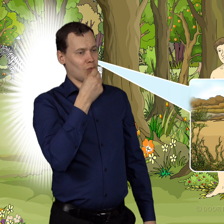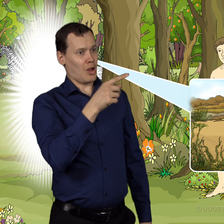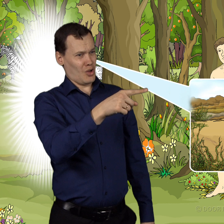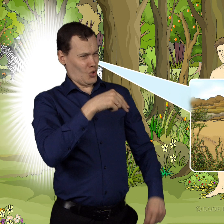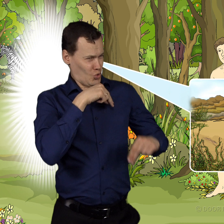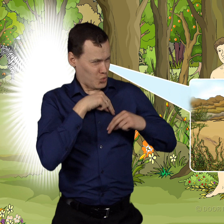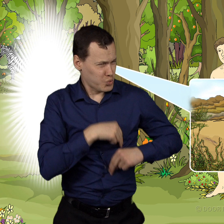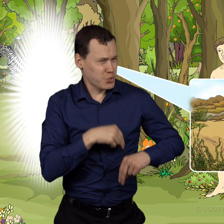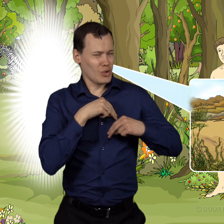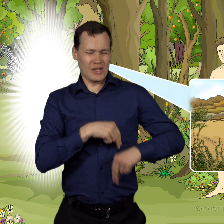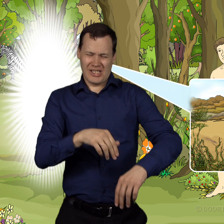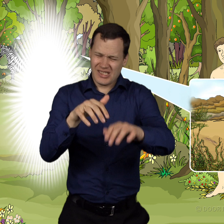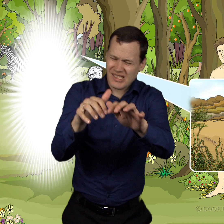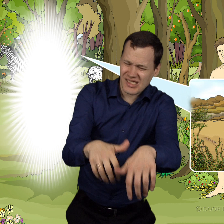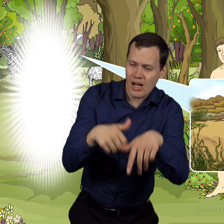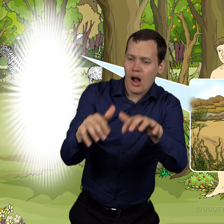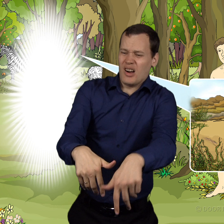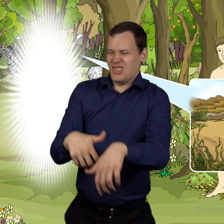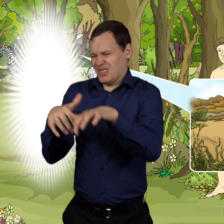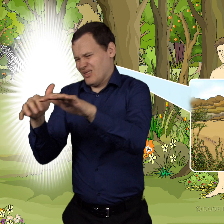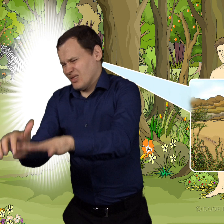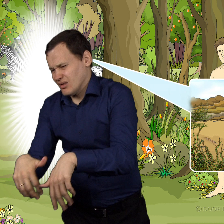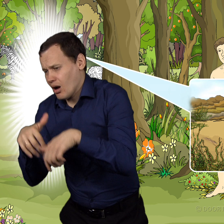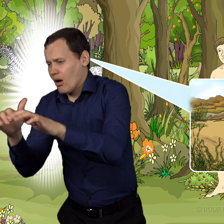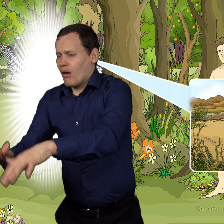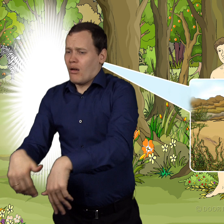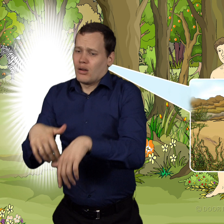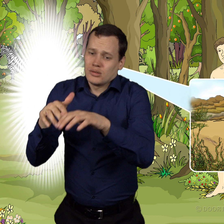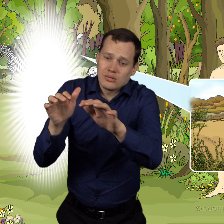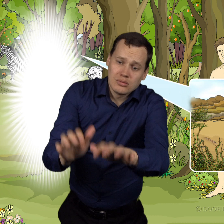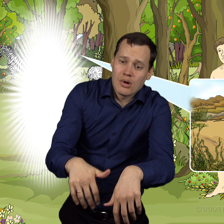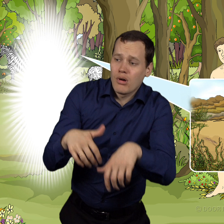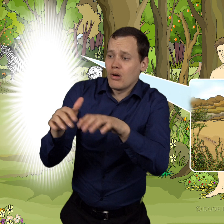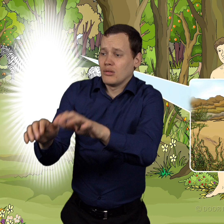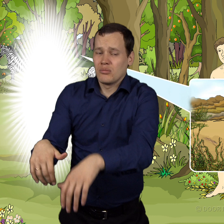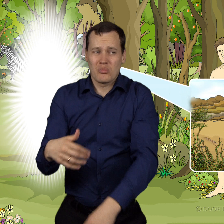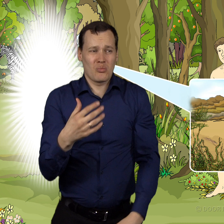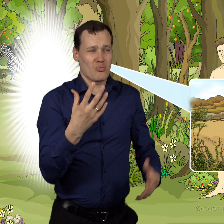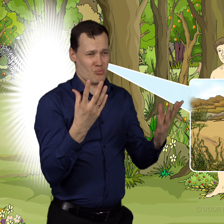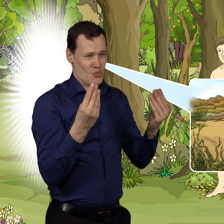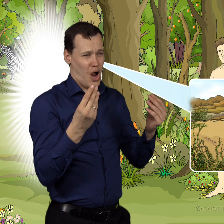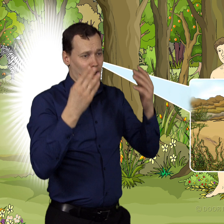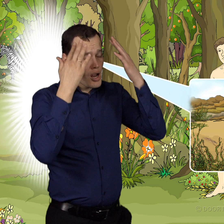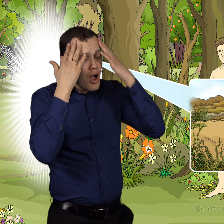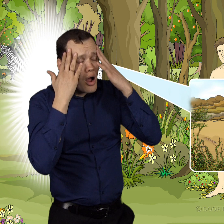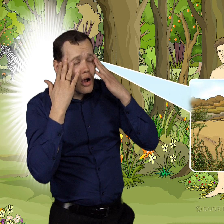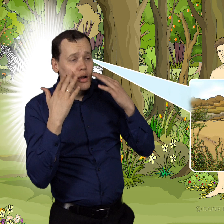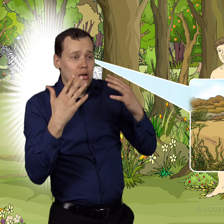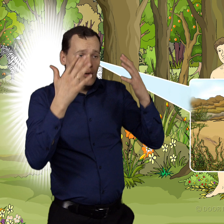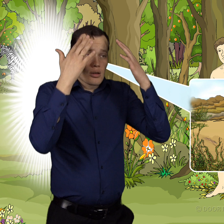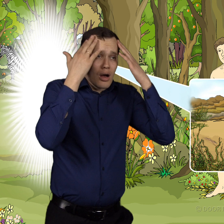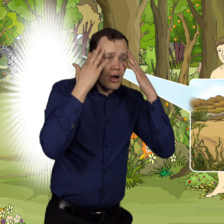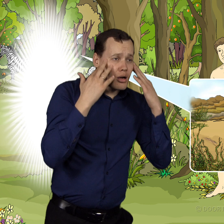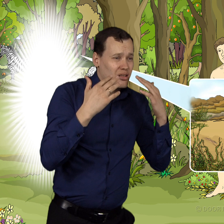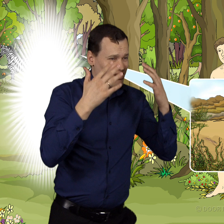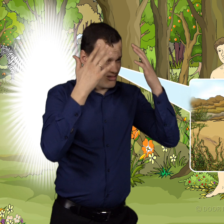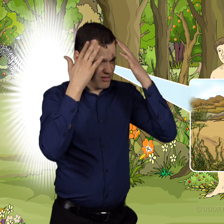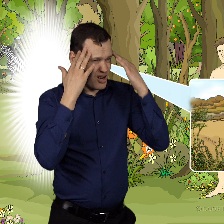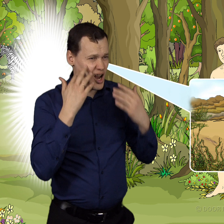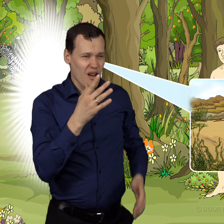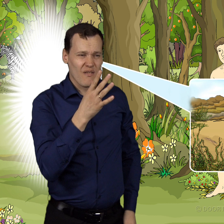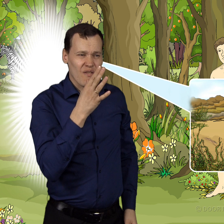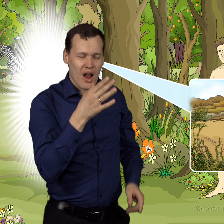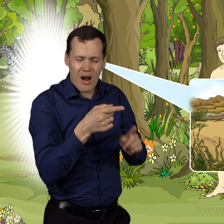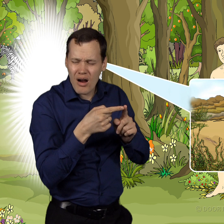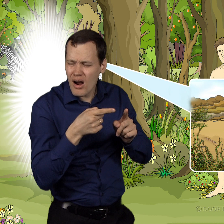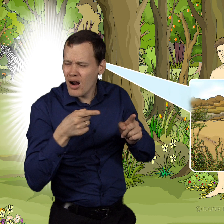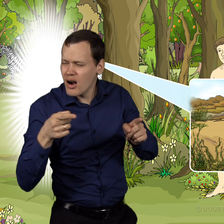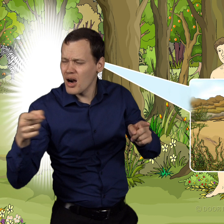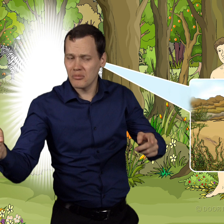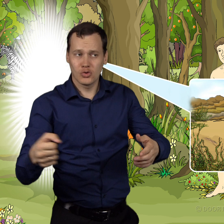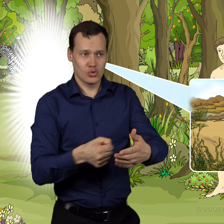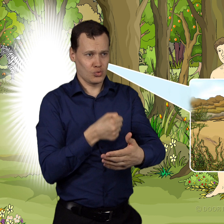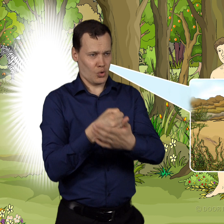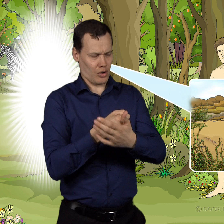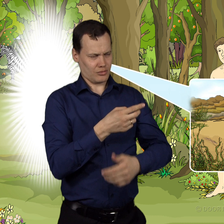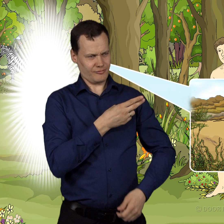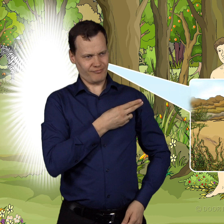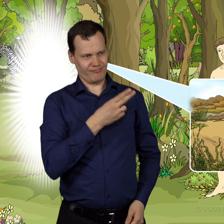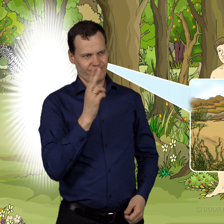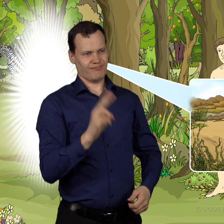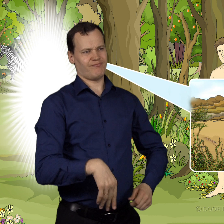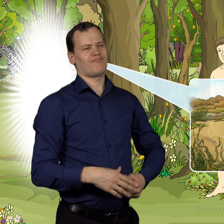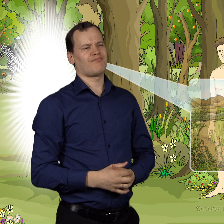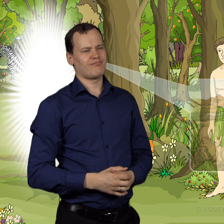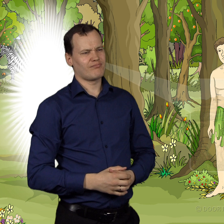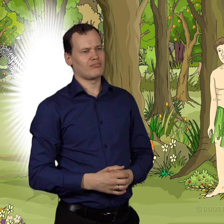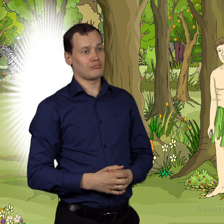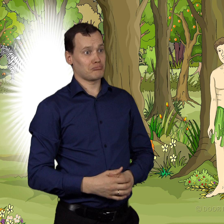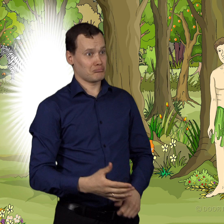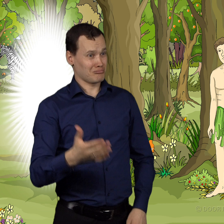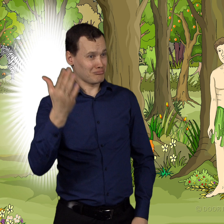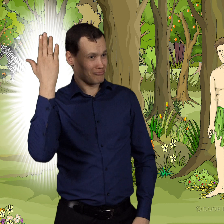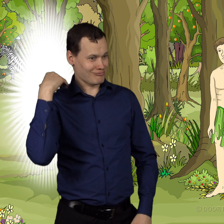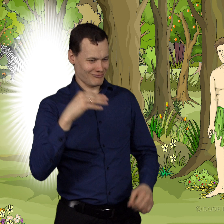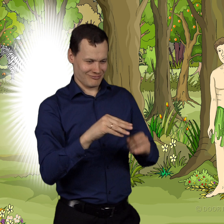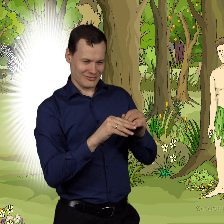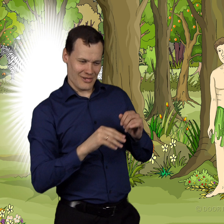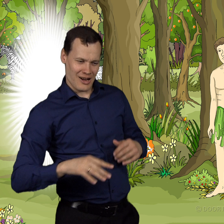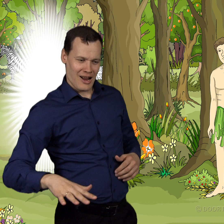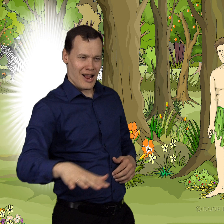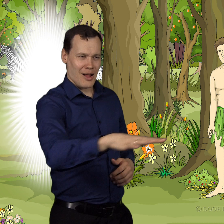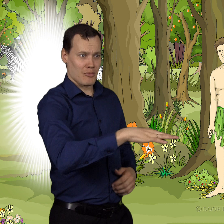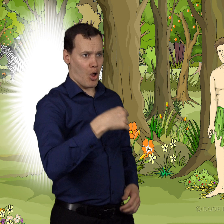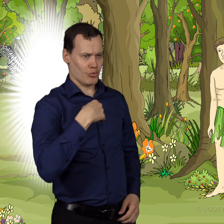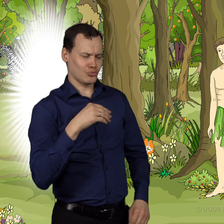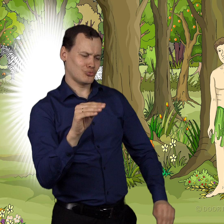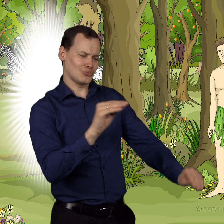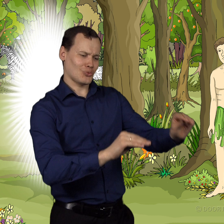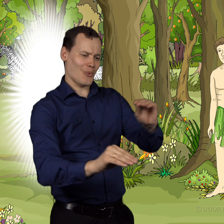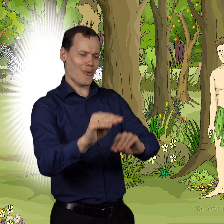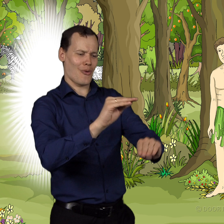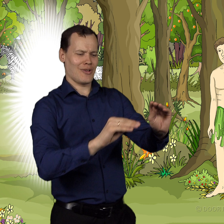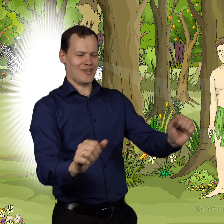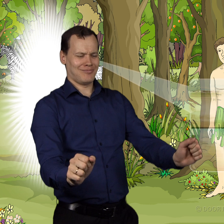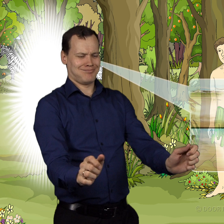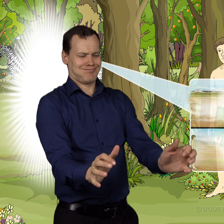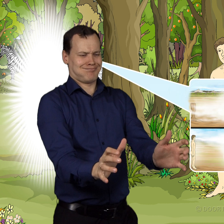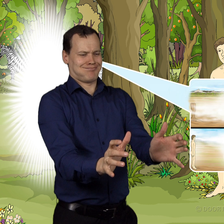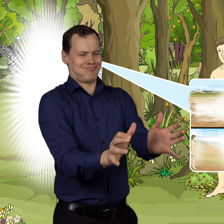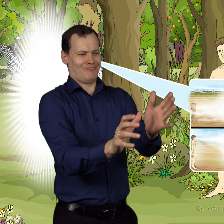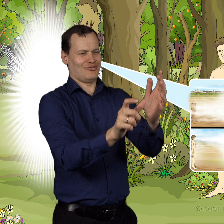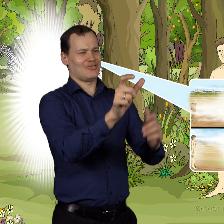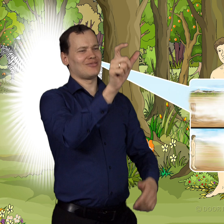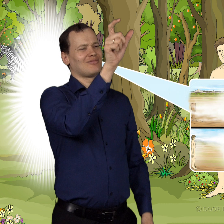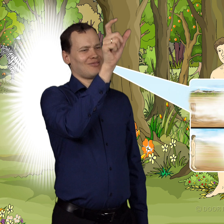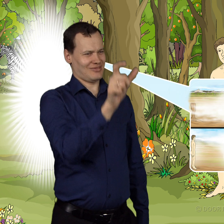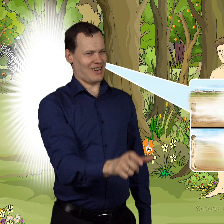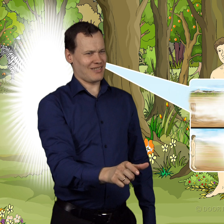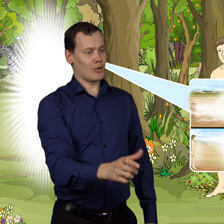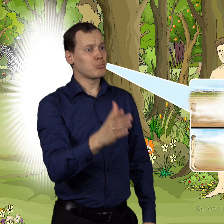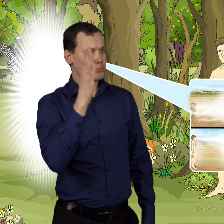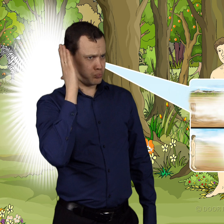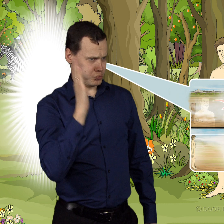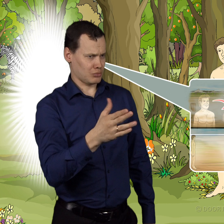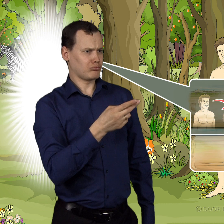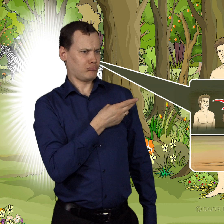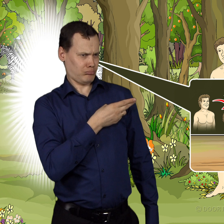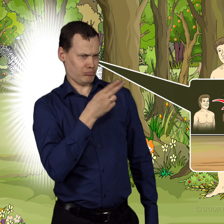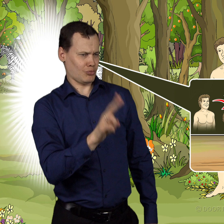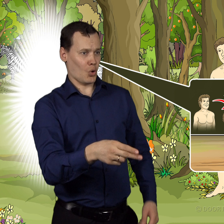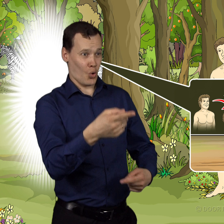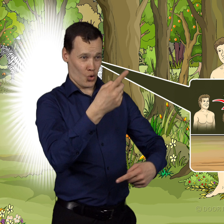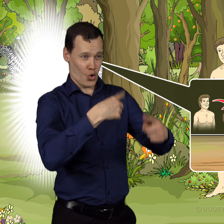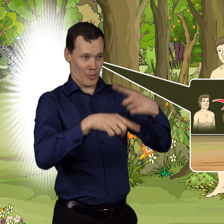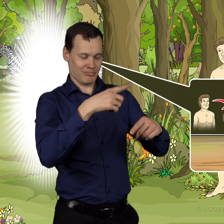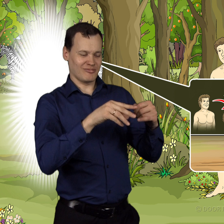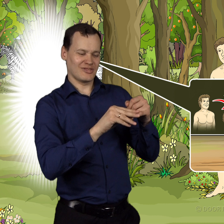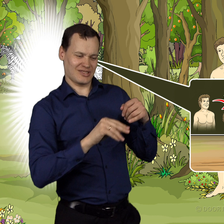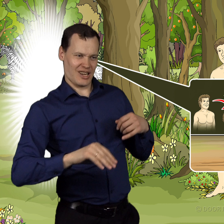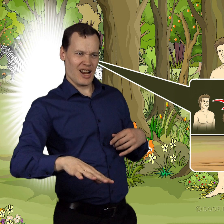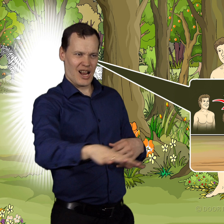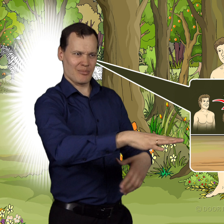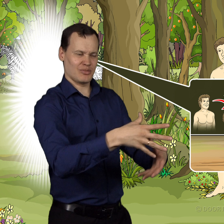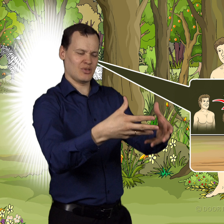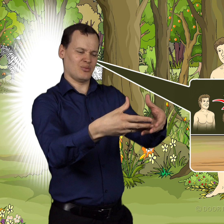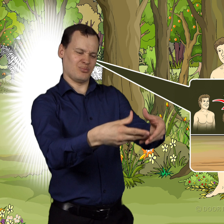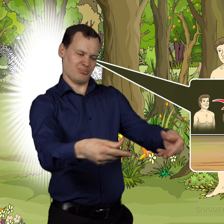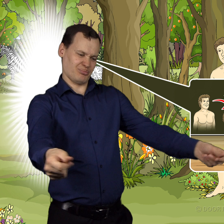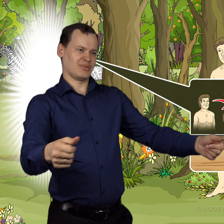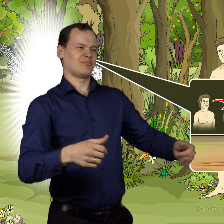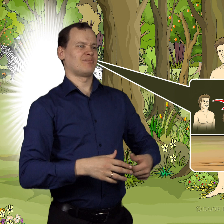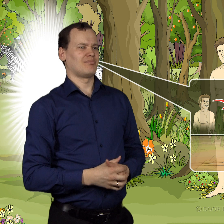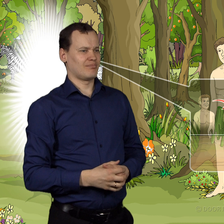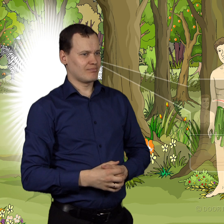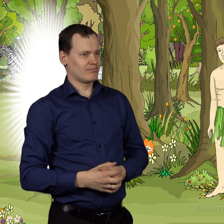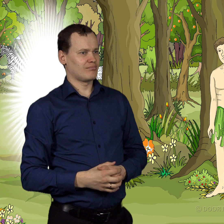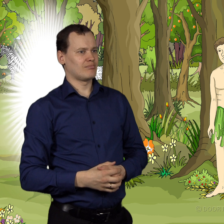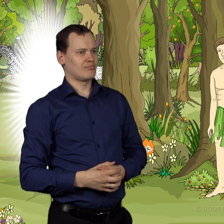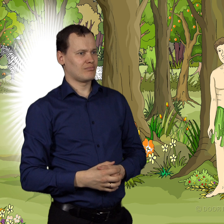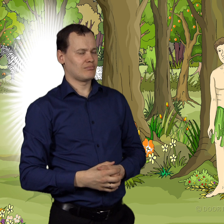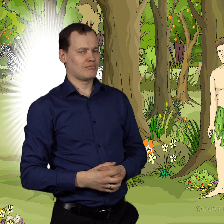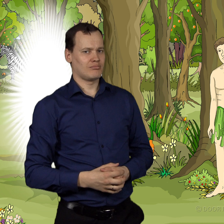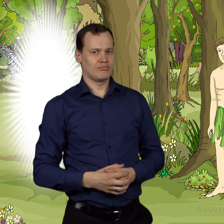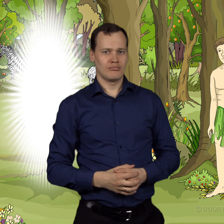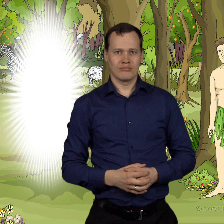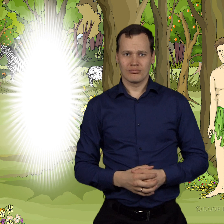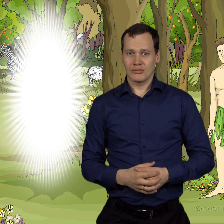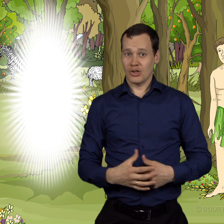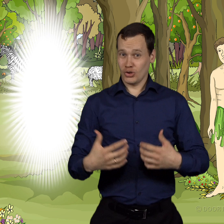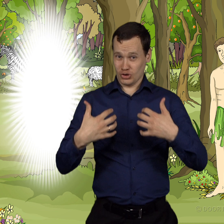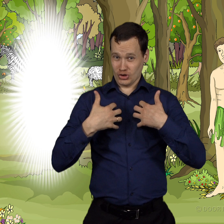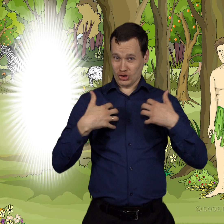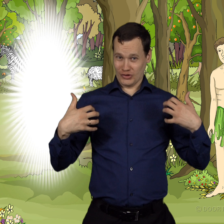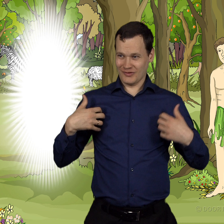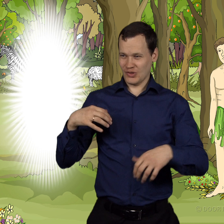By the sweat of your brow you will eat your bread, until you return to the ground— because out of it were you taken. For dust you are, and to dust you shall return.”